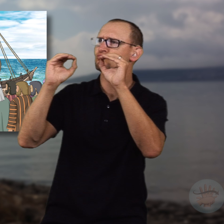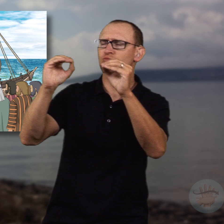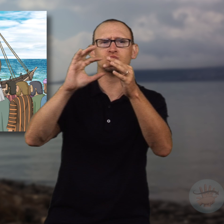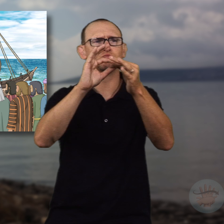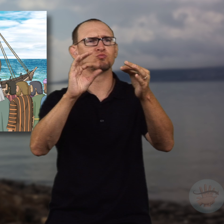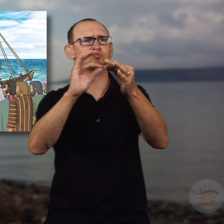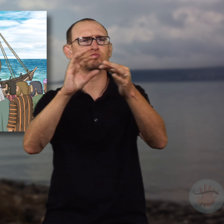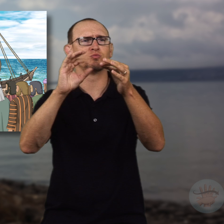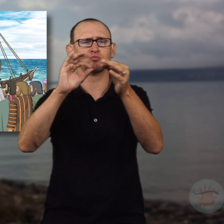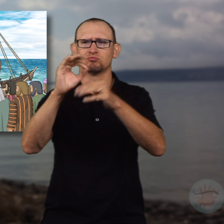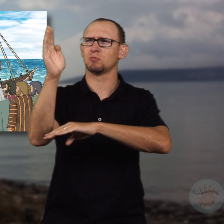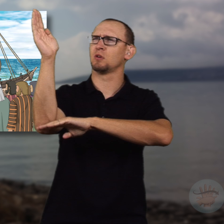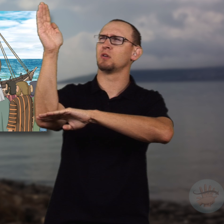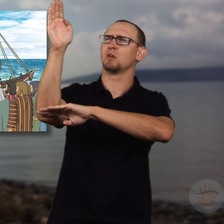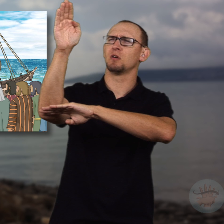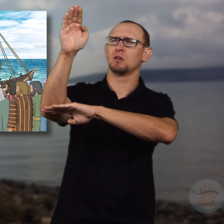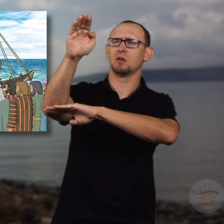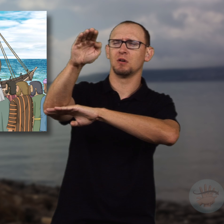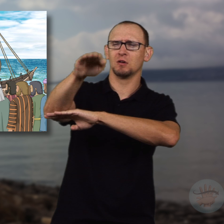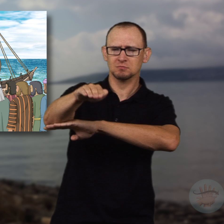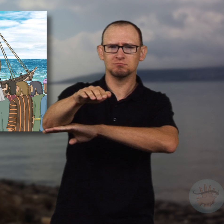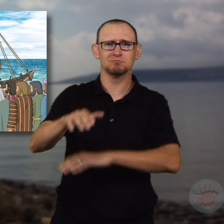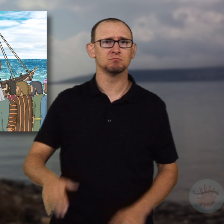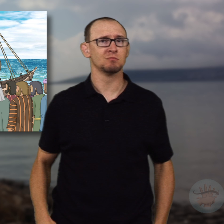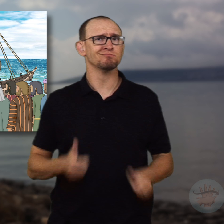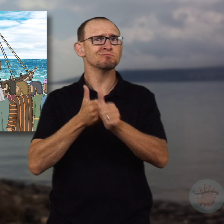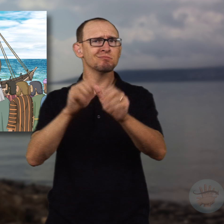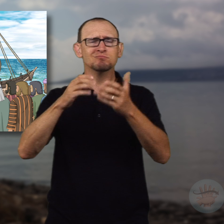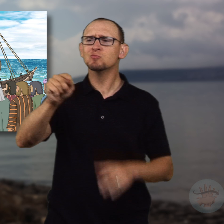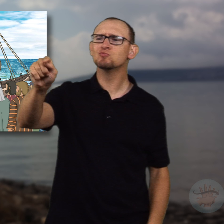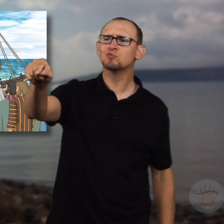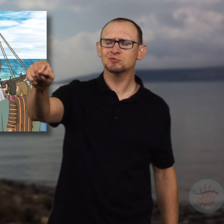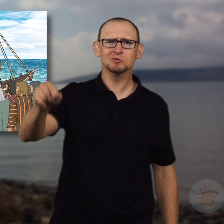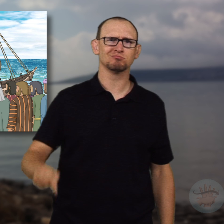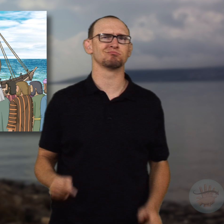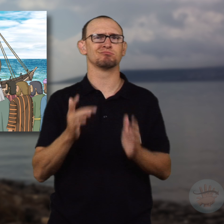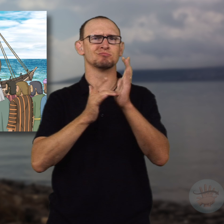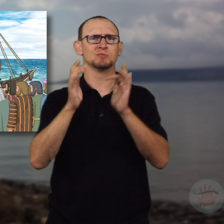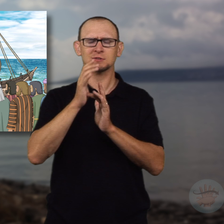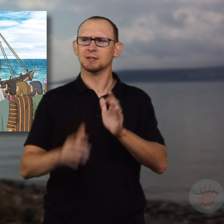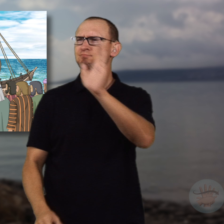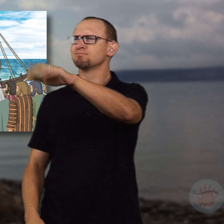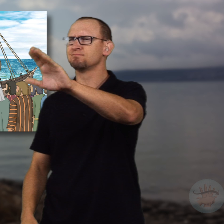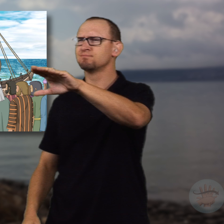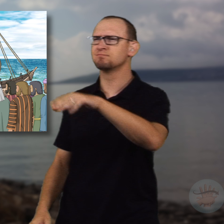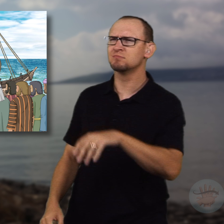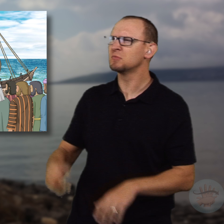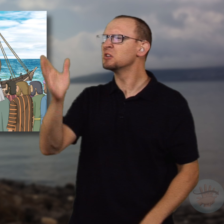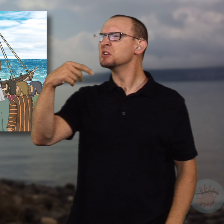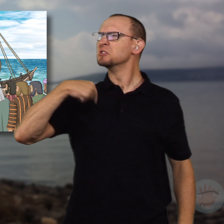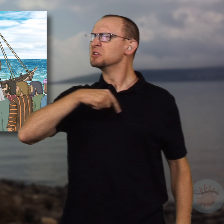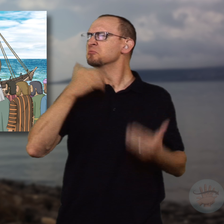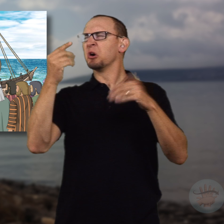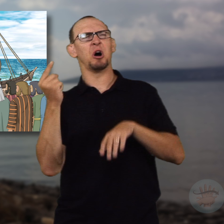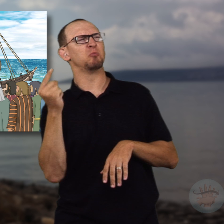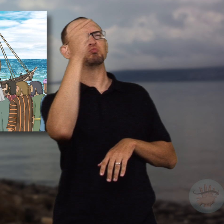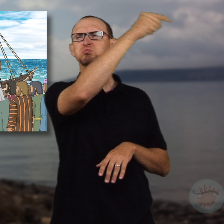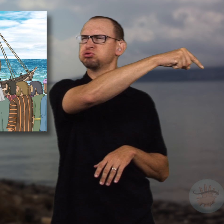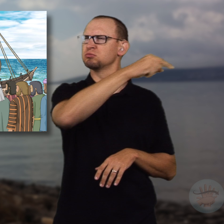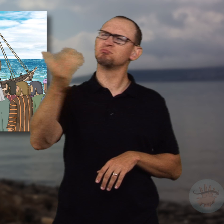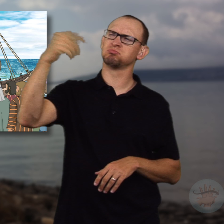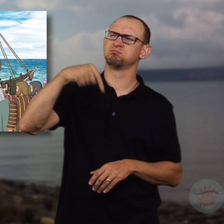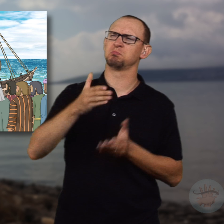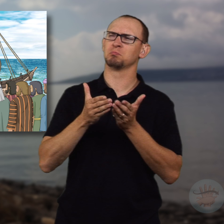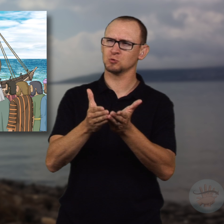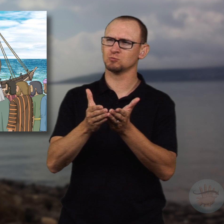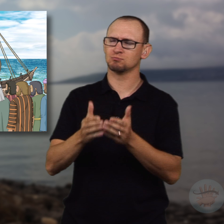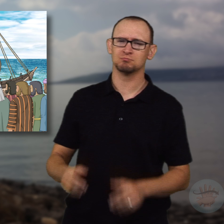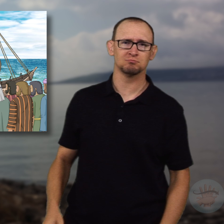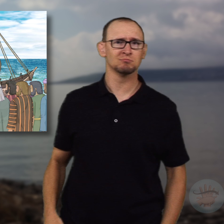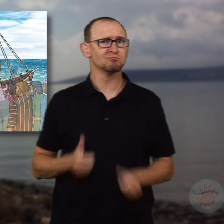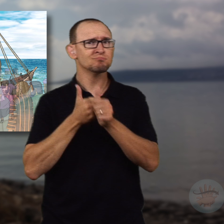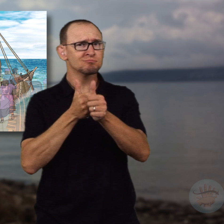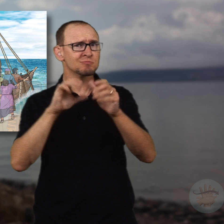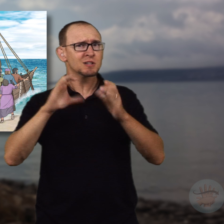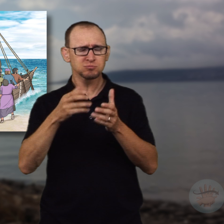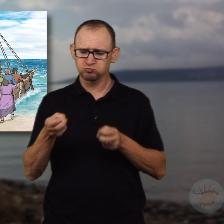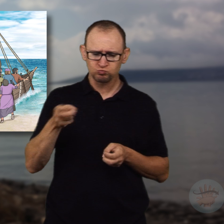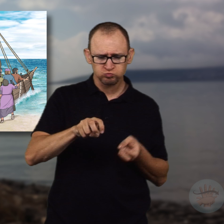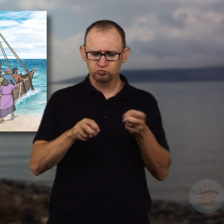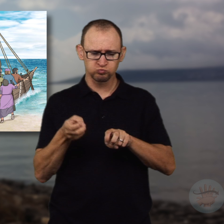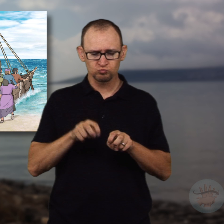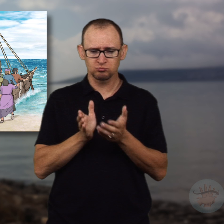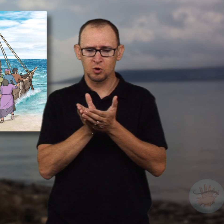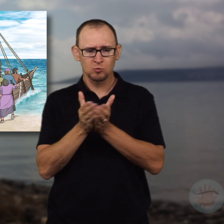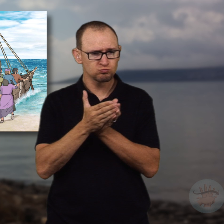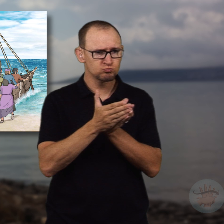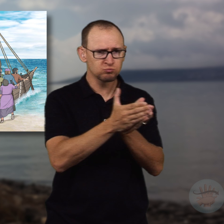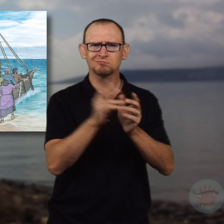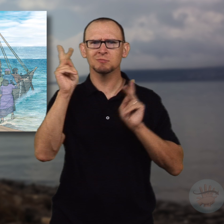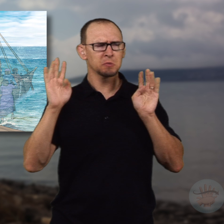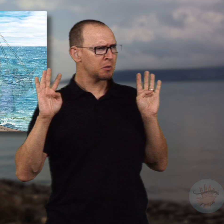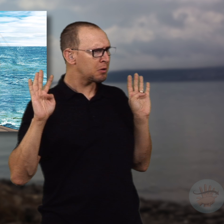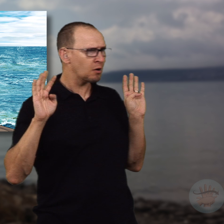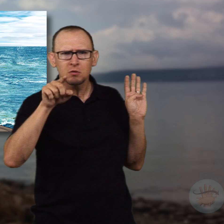When that evening came, He said to His disciples, “Let us cross to the other side.”